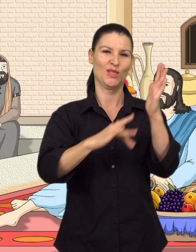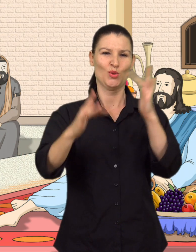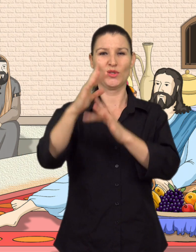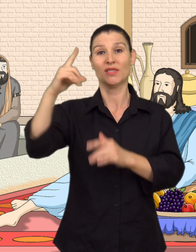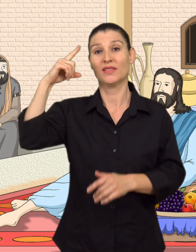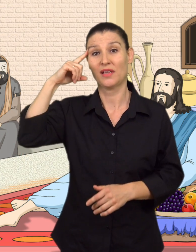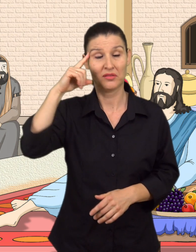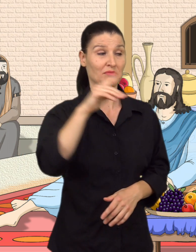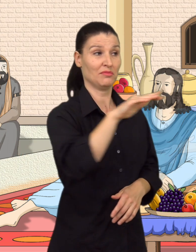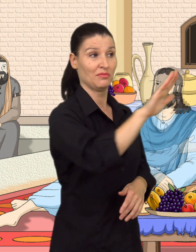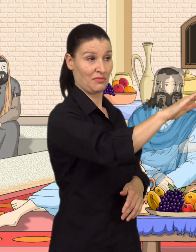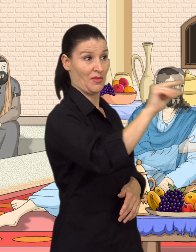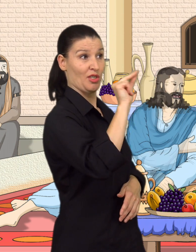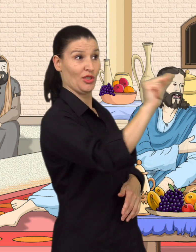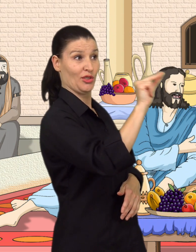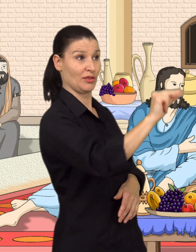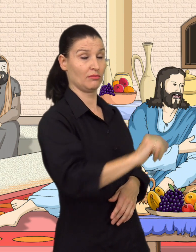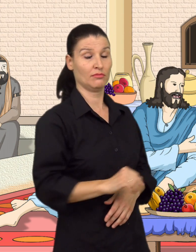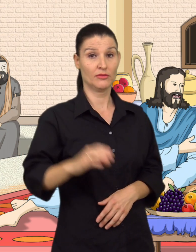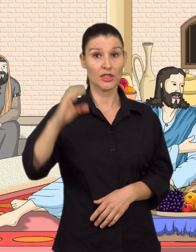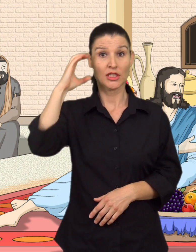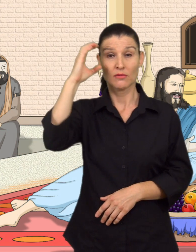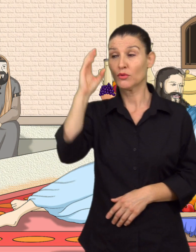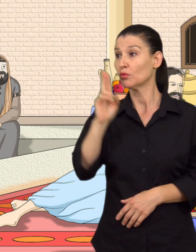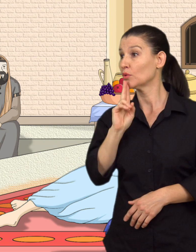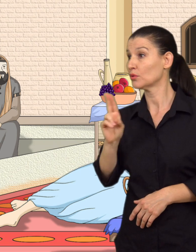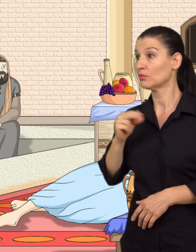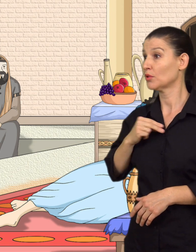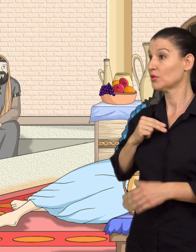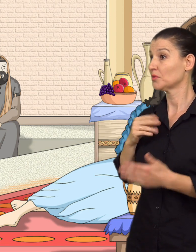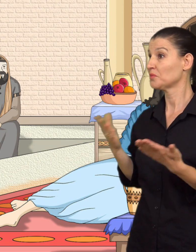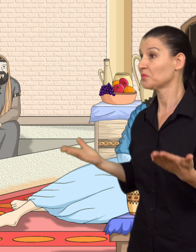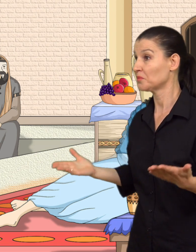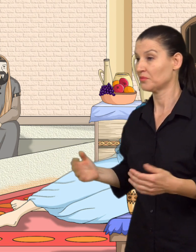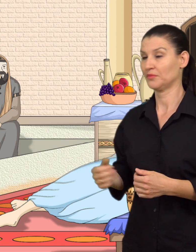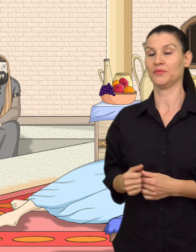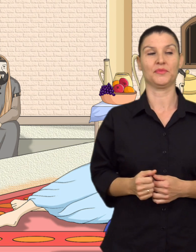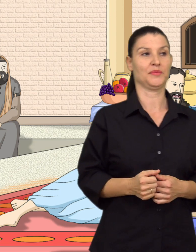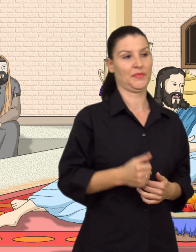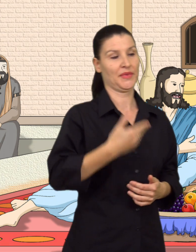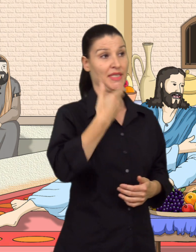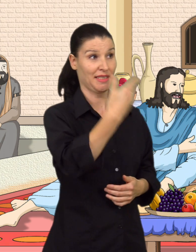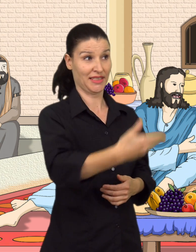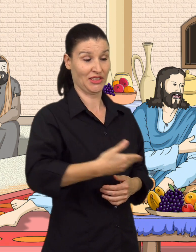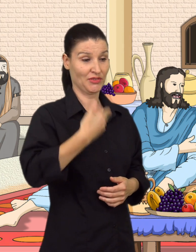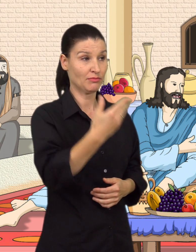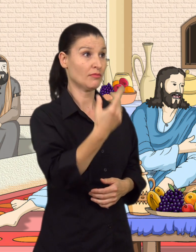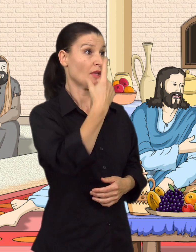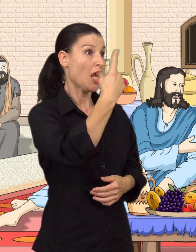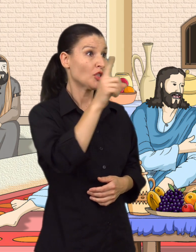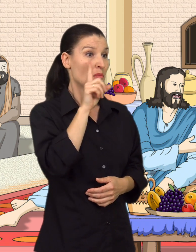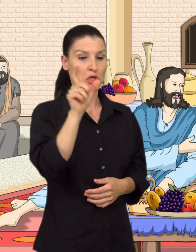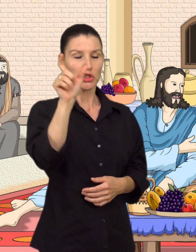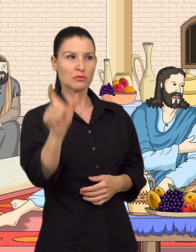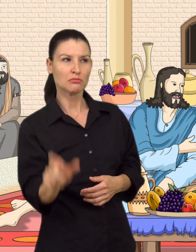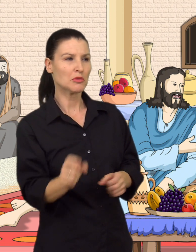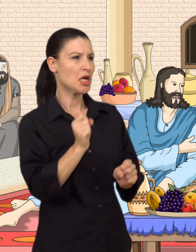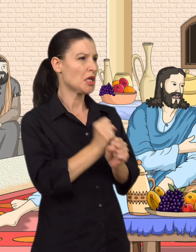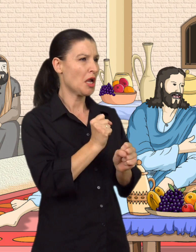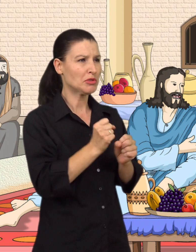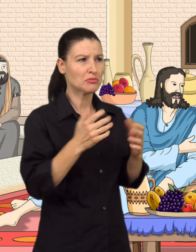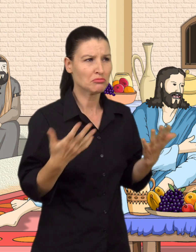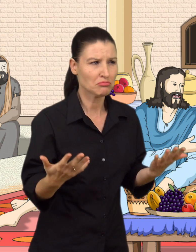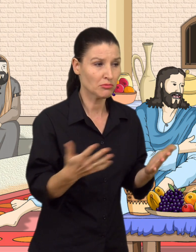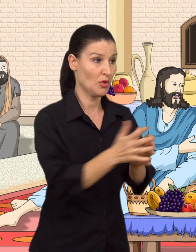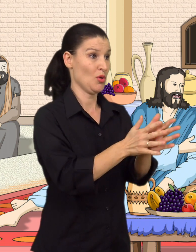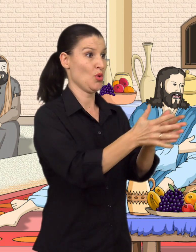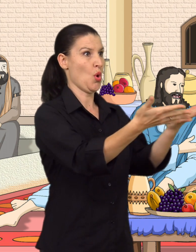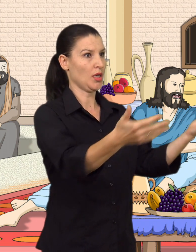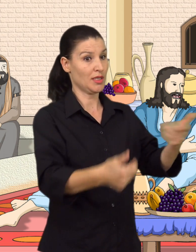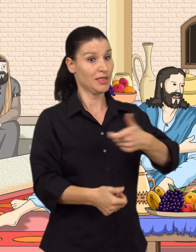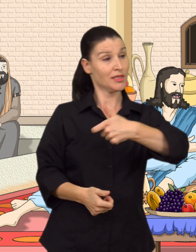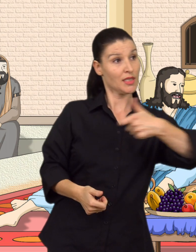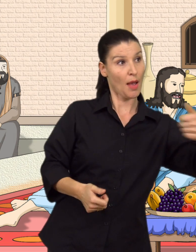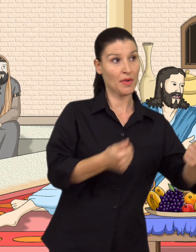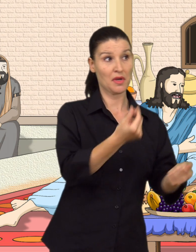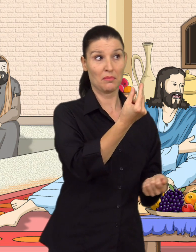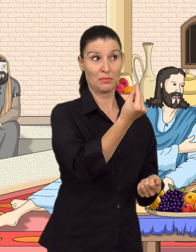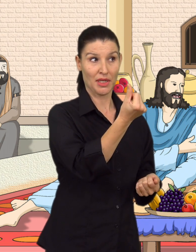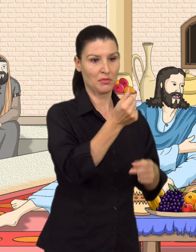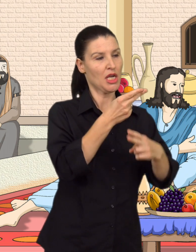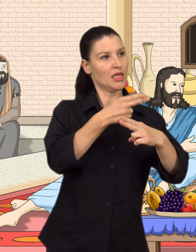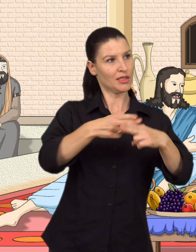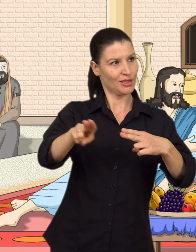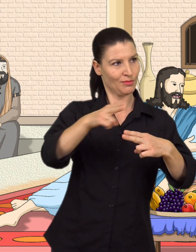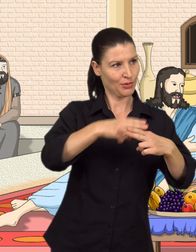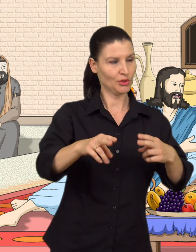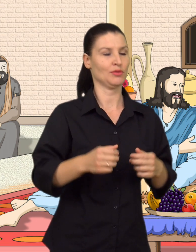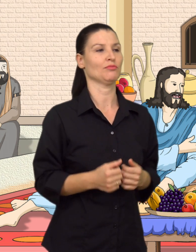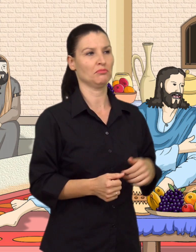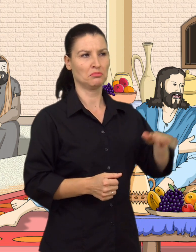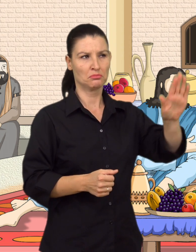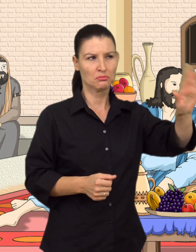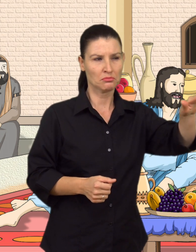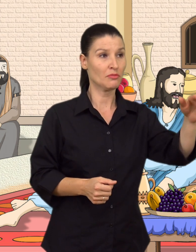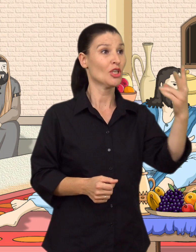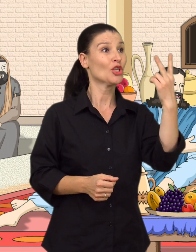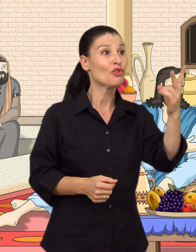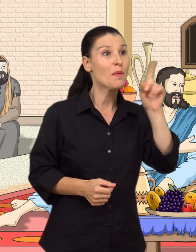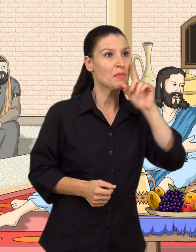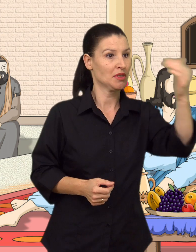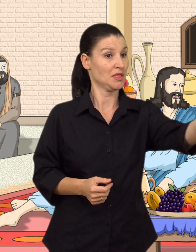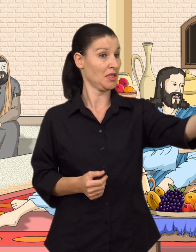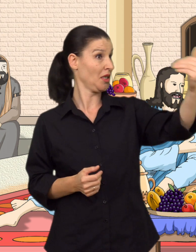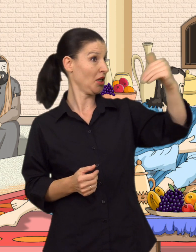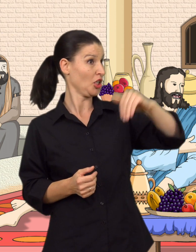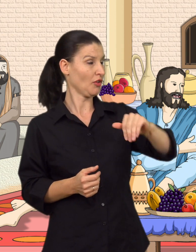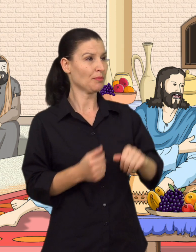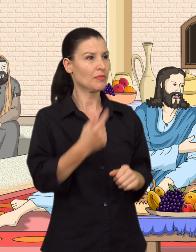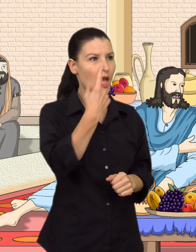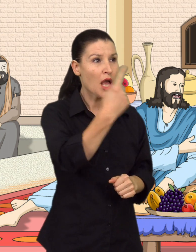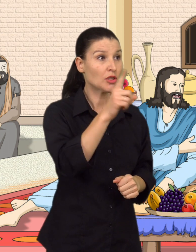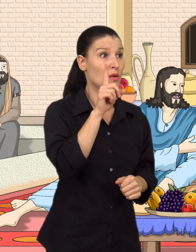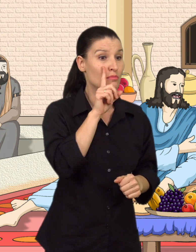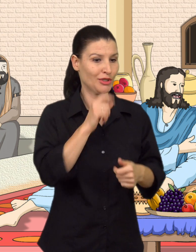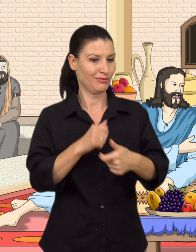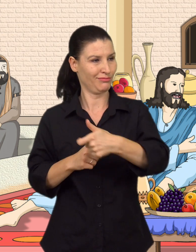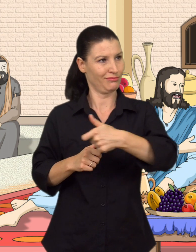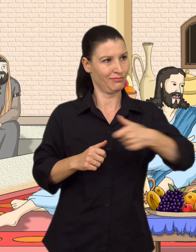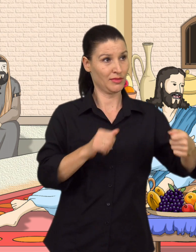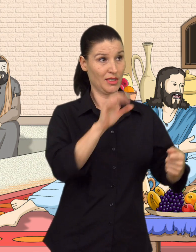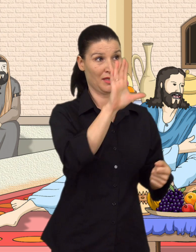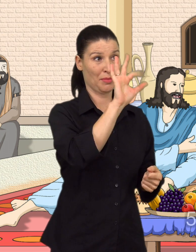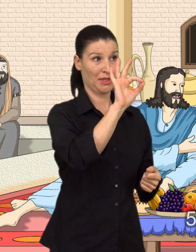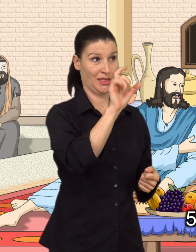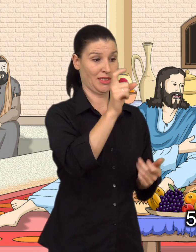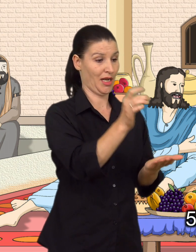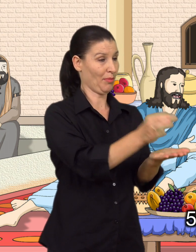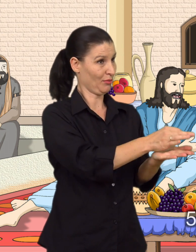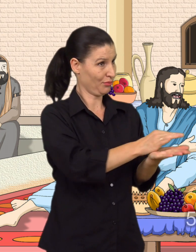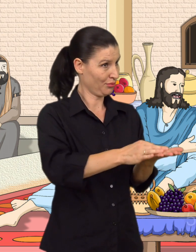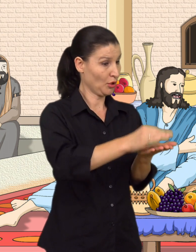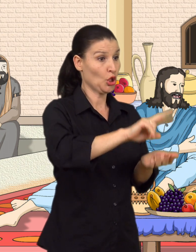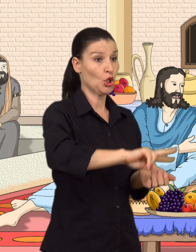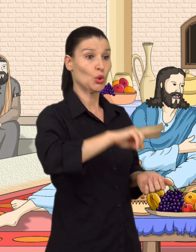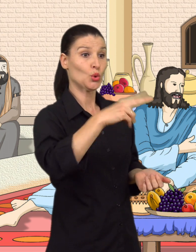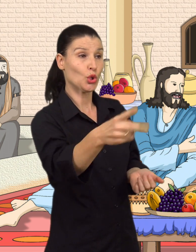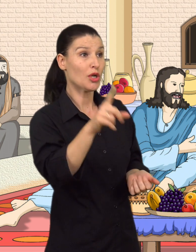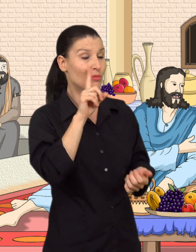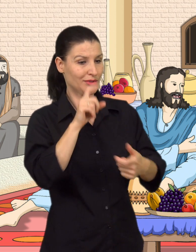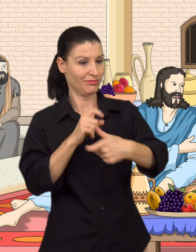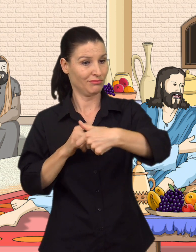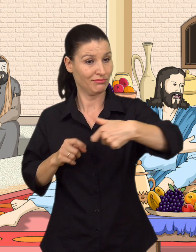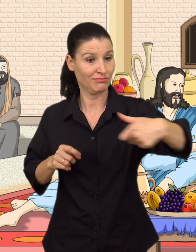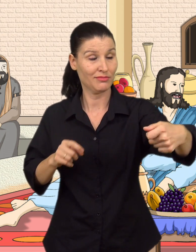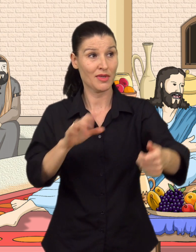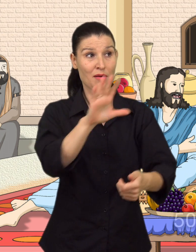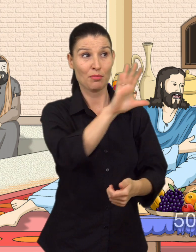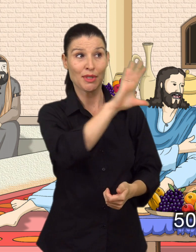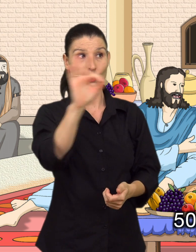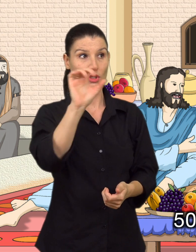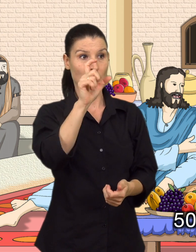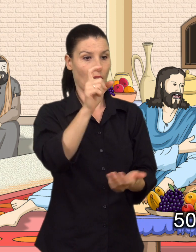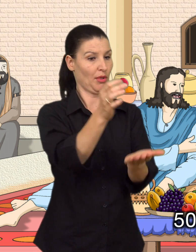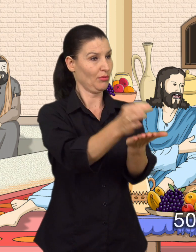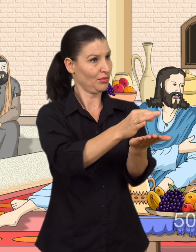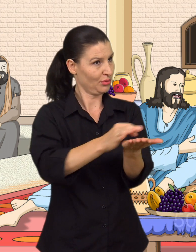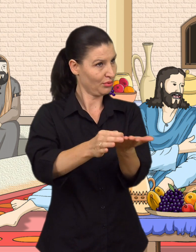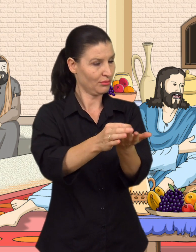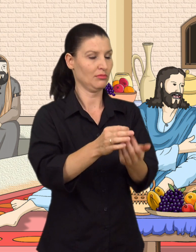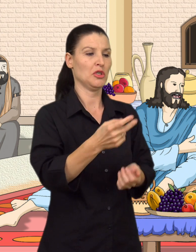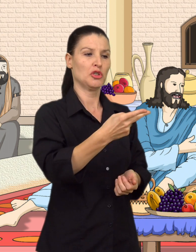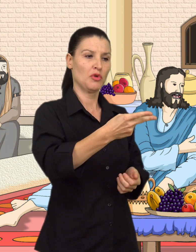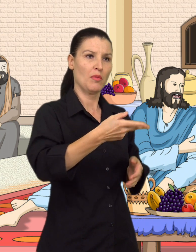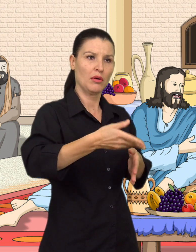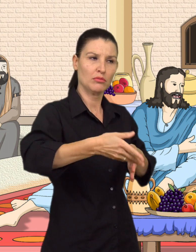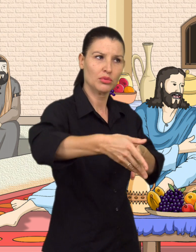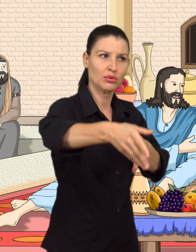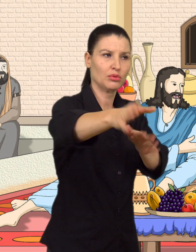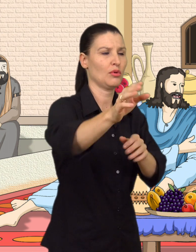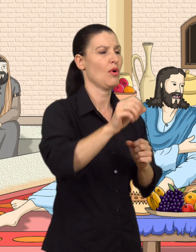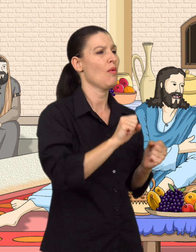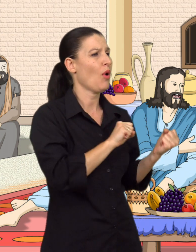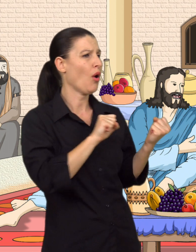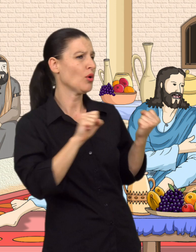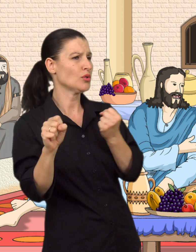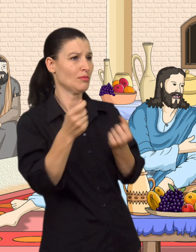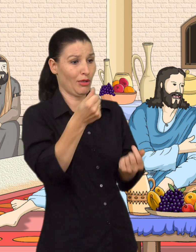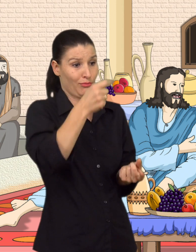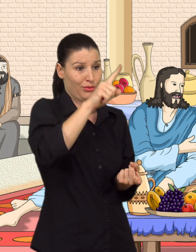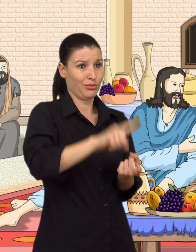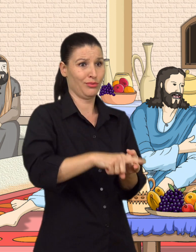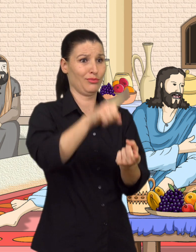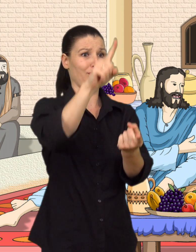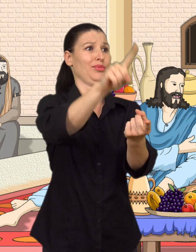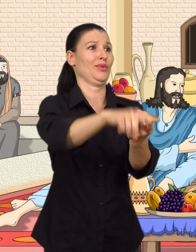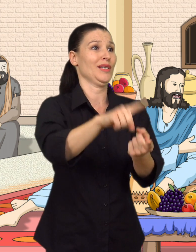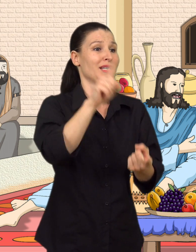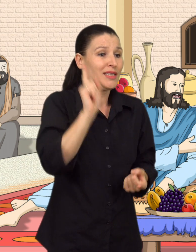But Jesus answered him, “Simon, I have something to tell you.” “Tell me, Teacher,” he said. “Two men were debtors to a certain moneylender. One owed him five hundred denarii, and the other fifty.